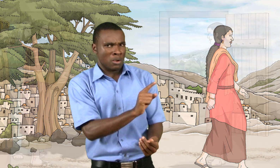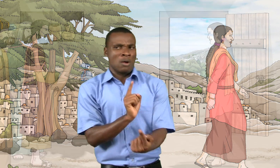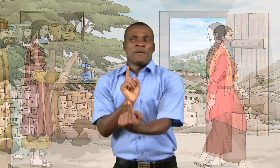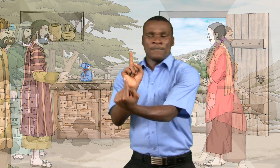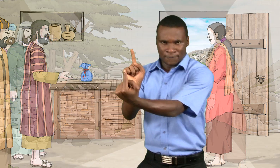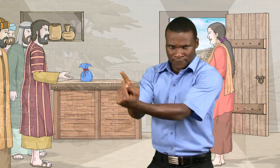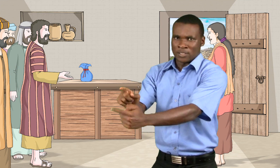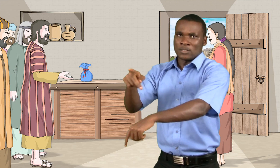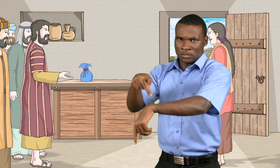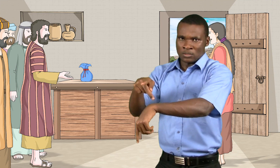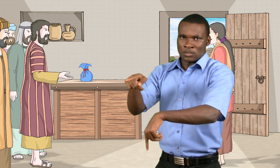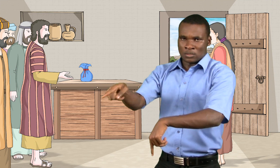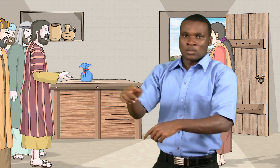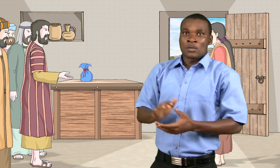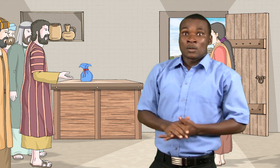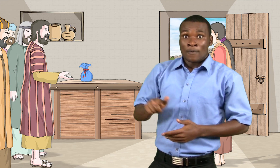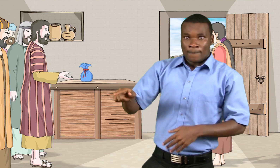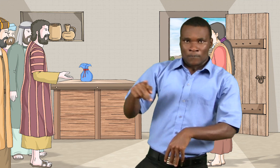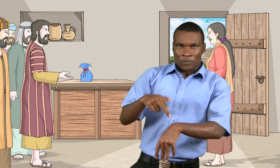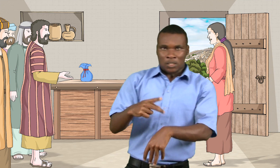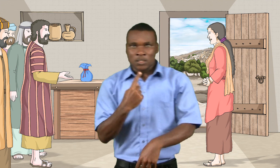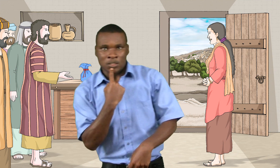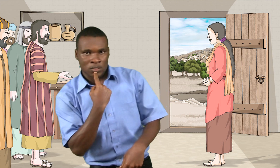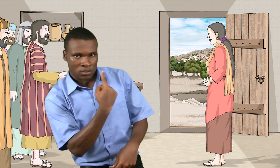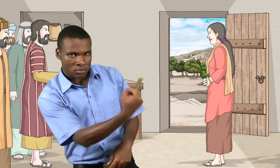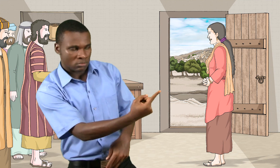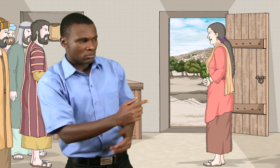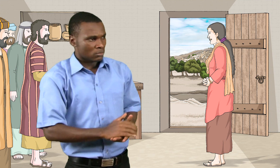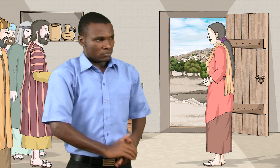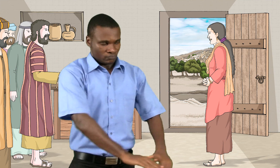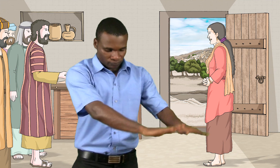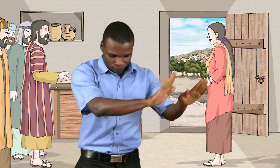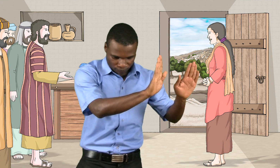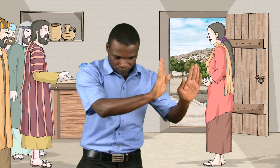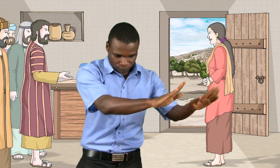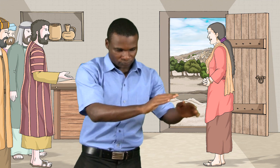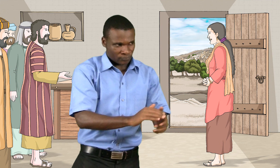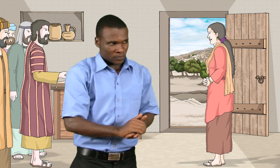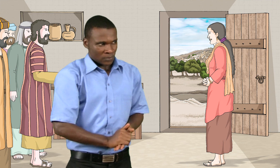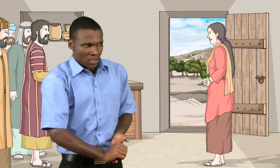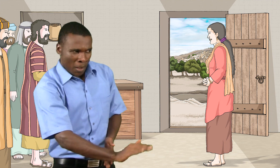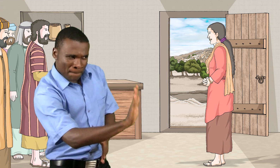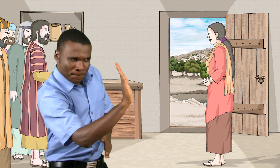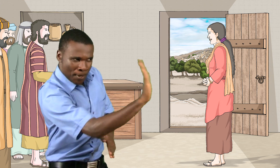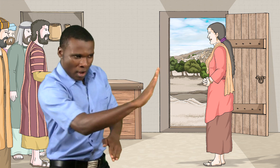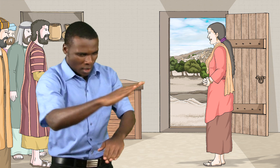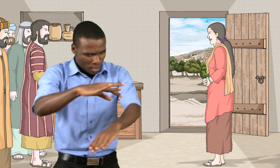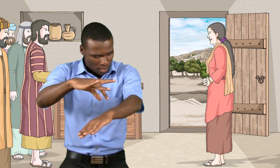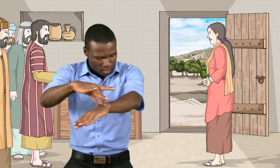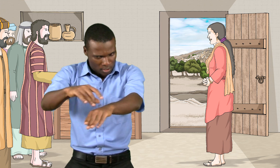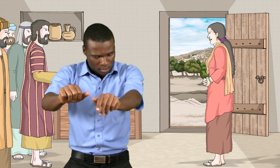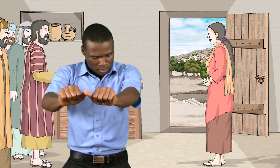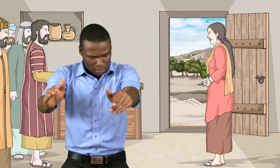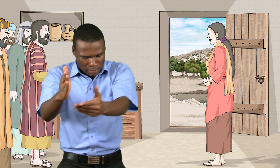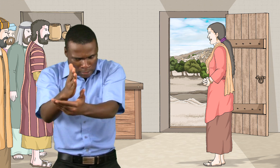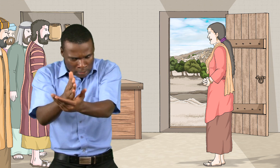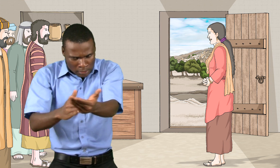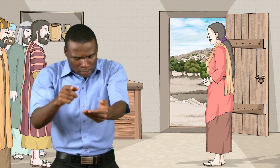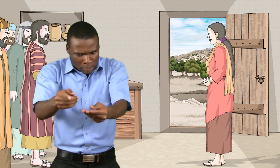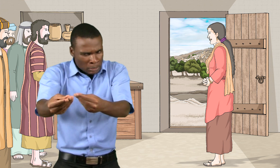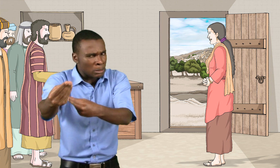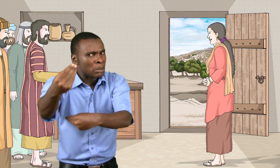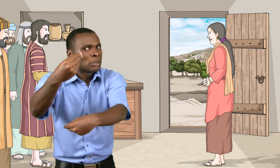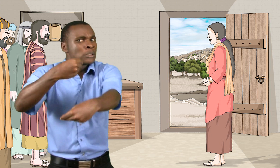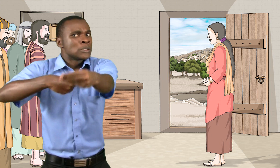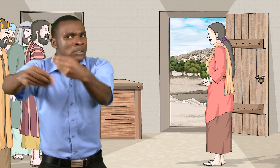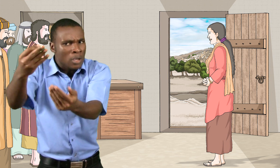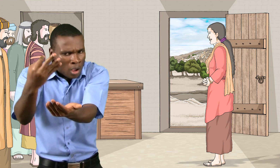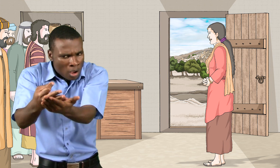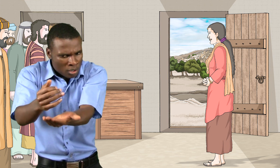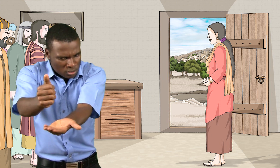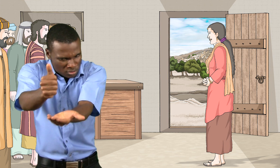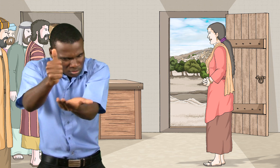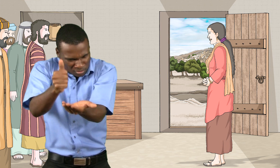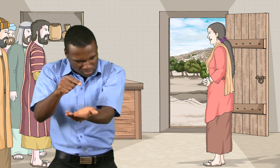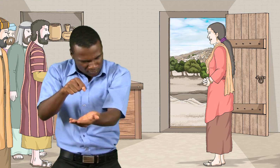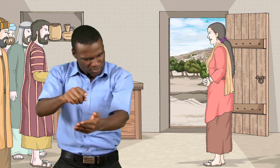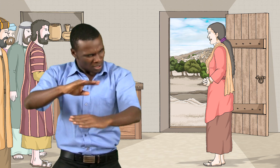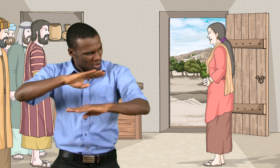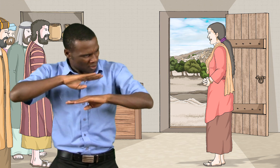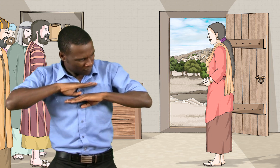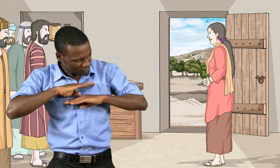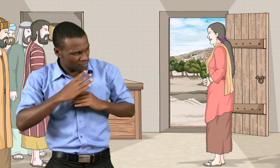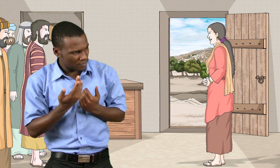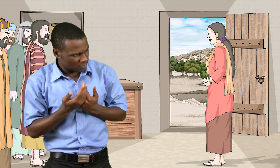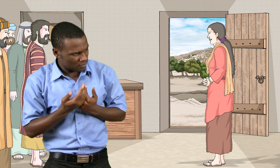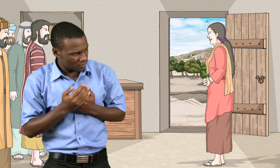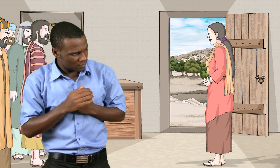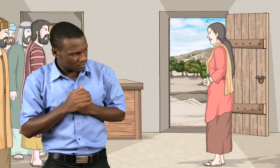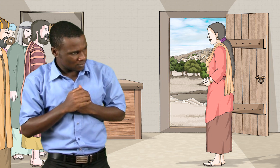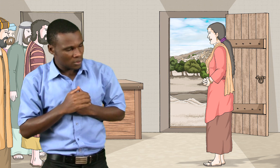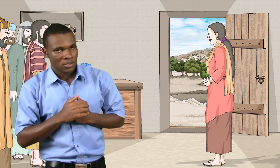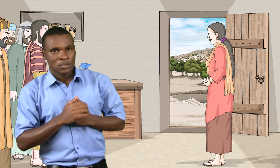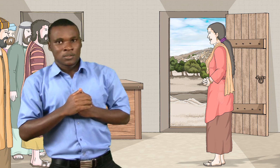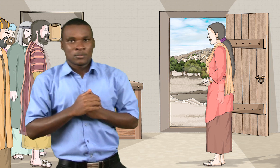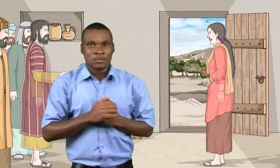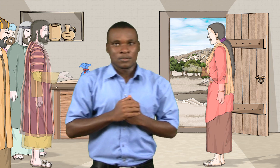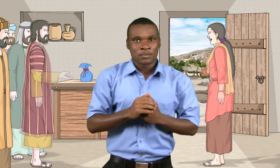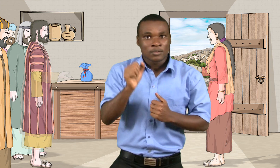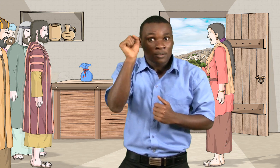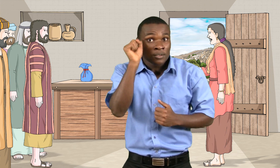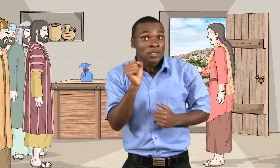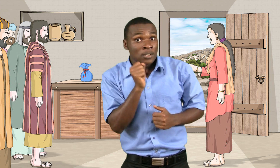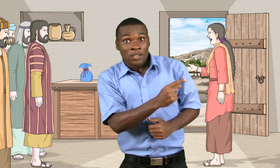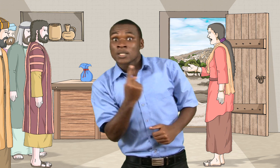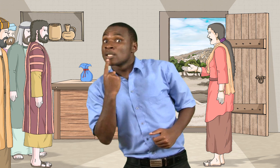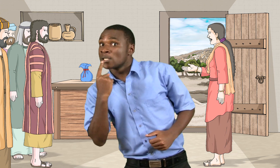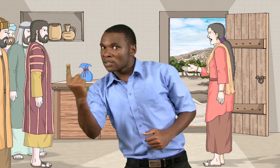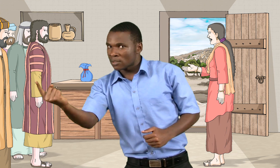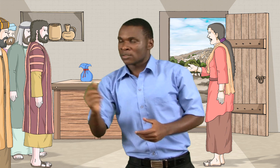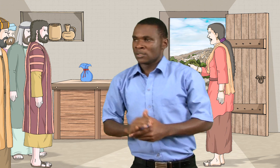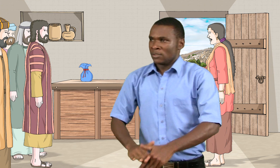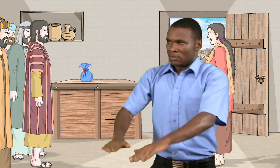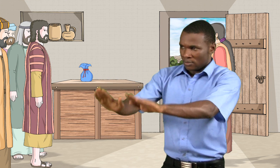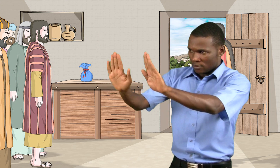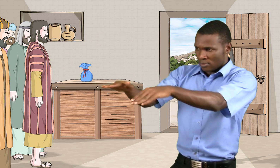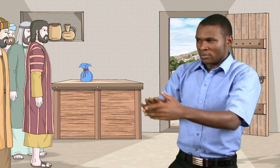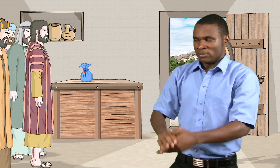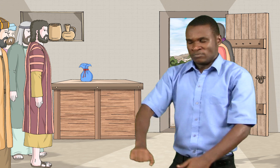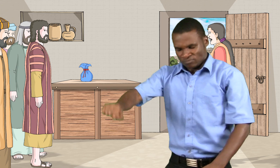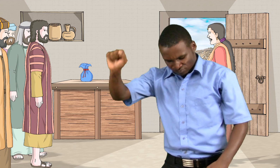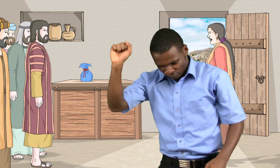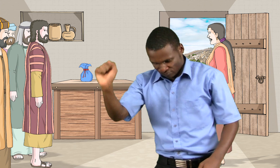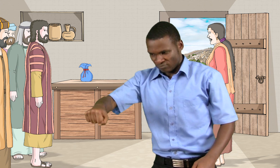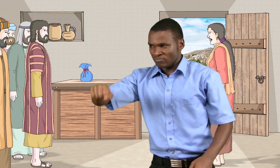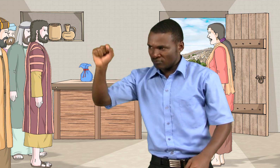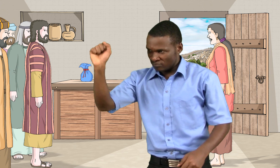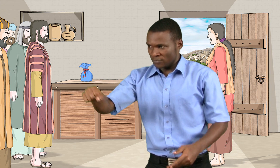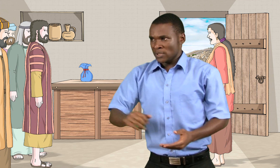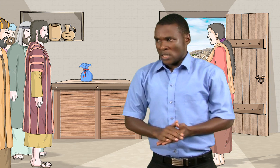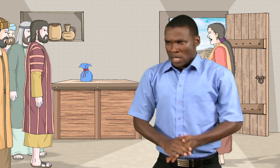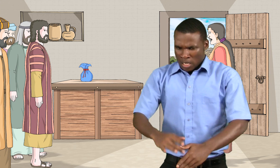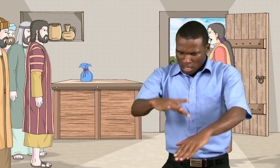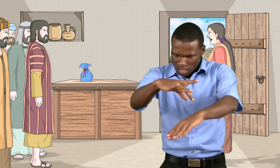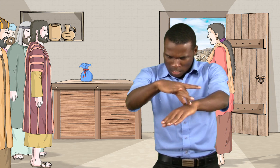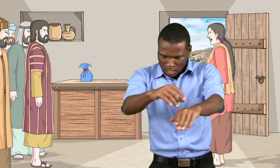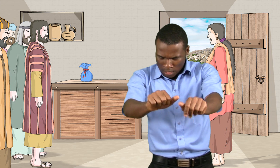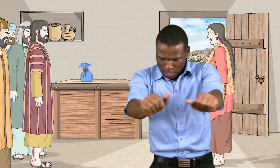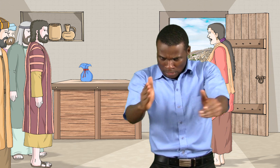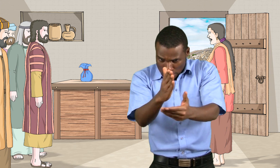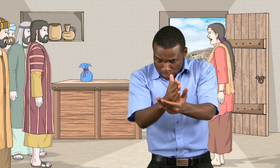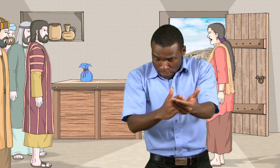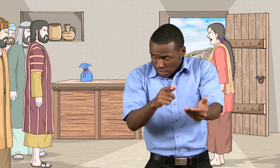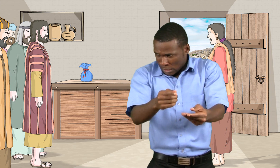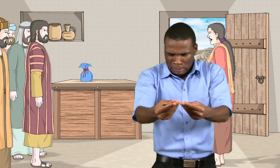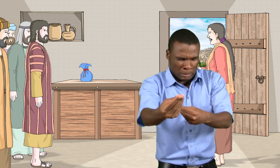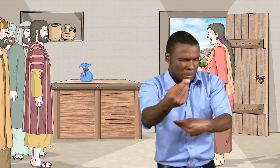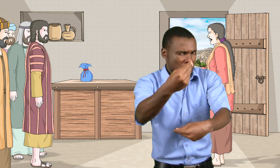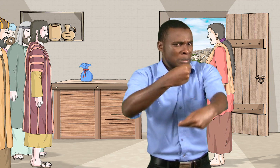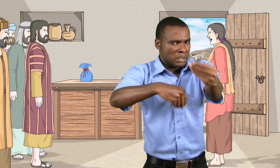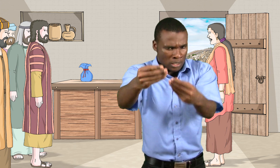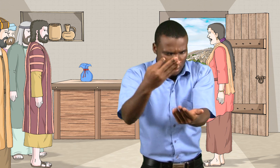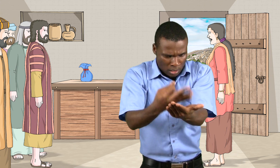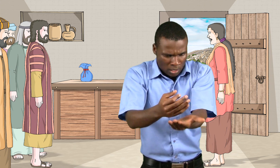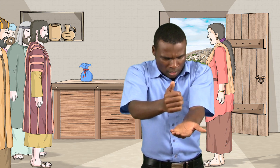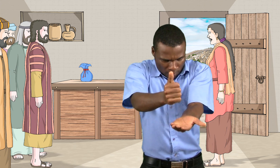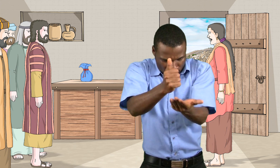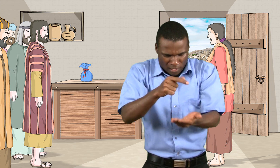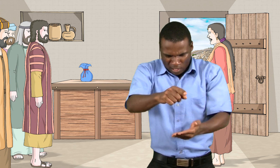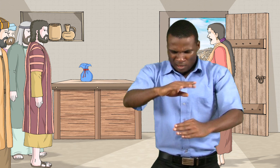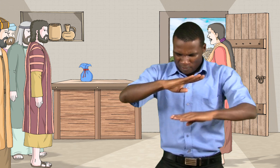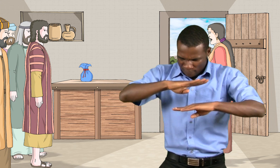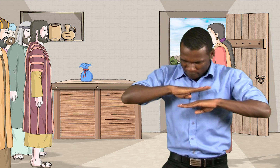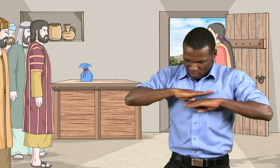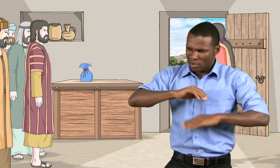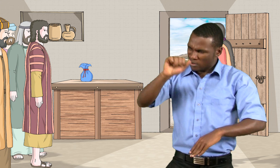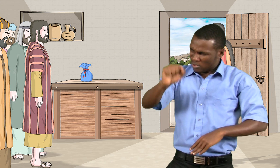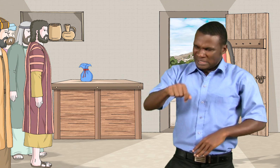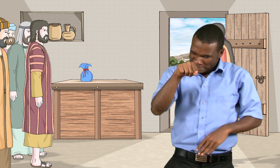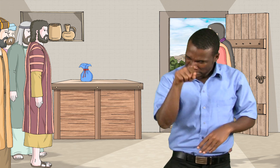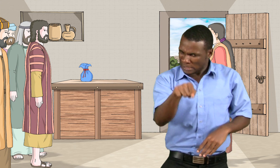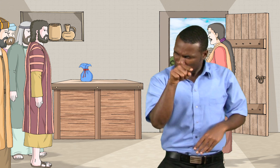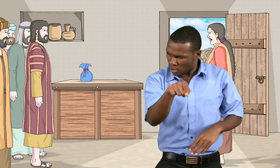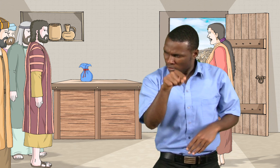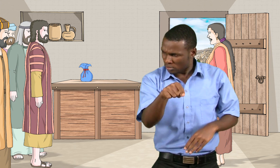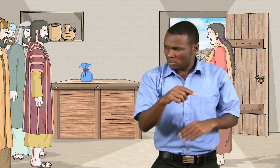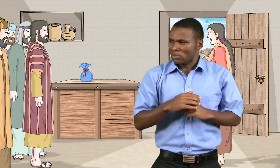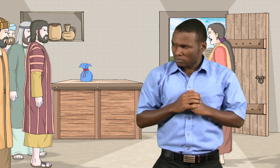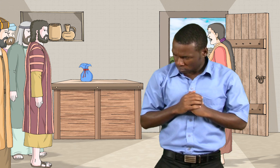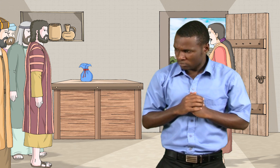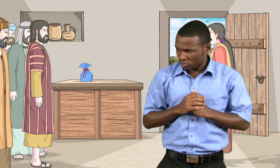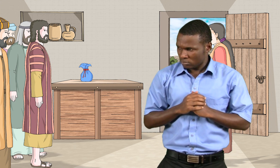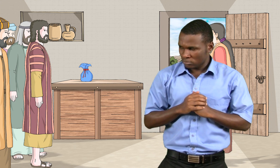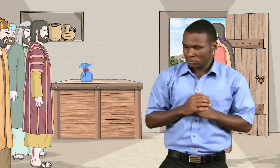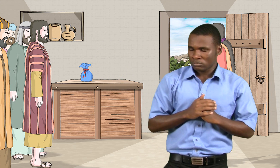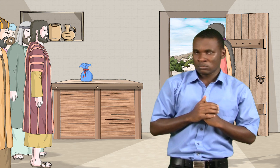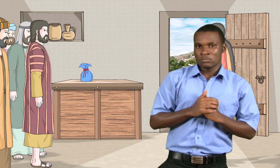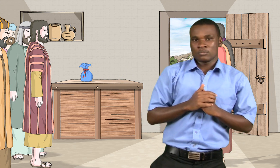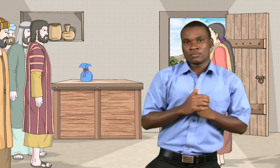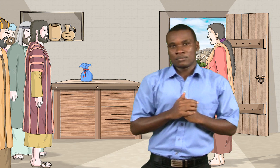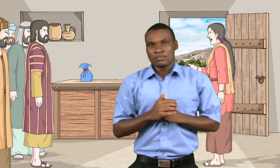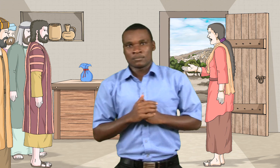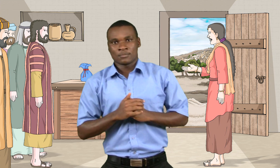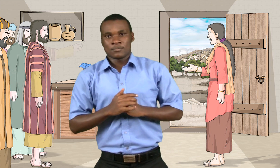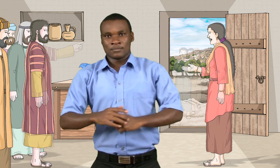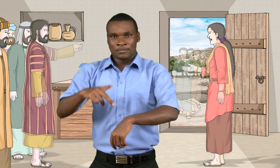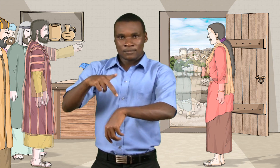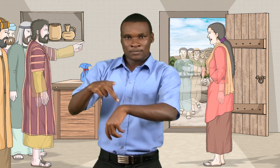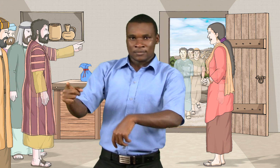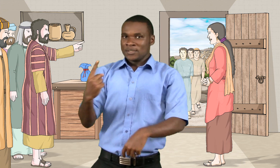“Tell me,” said Peter, “is this the price you and your husband got for the land?”